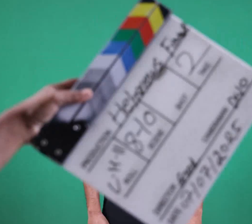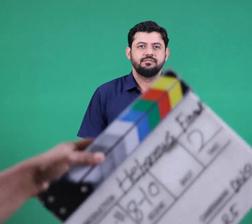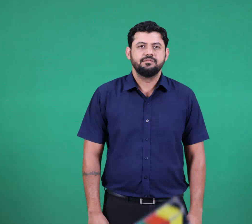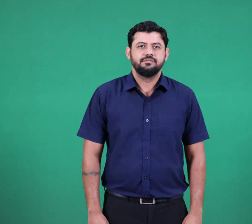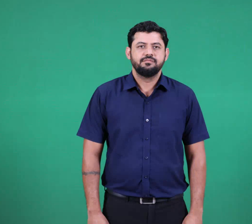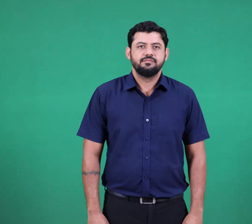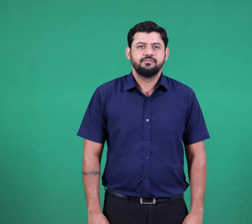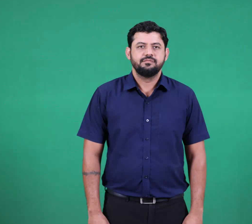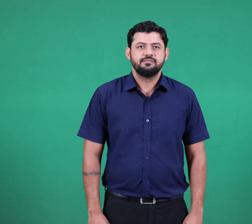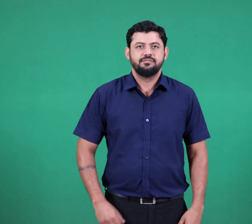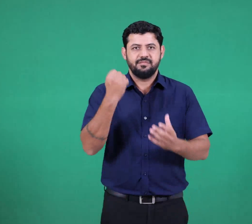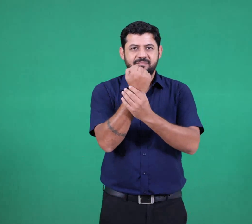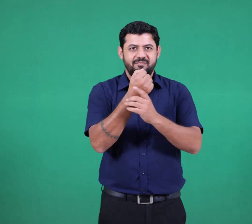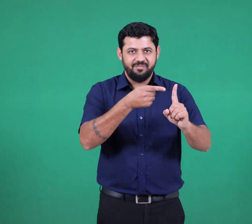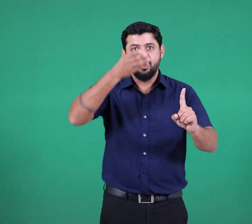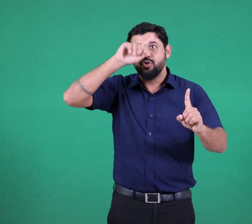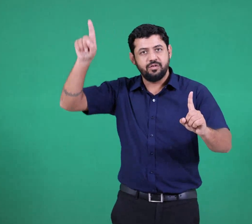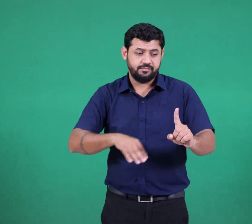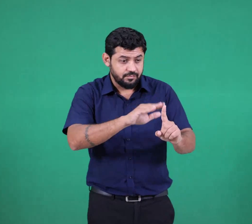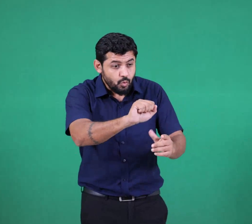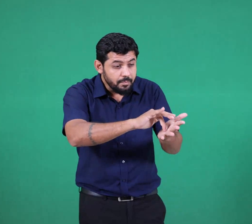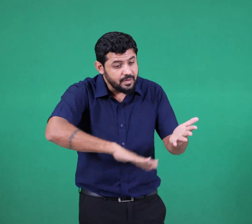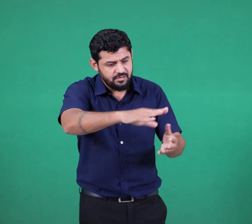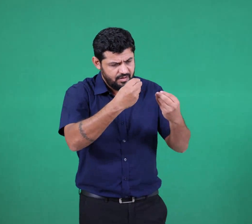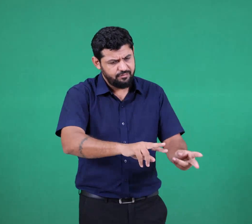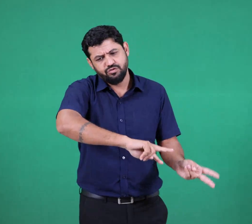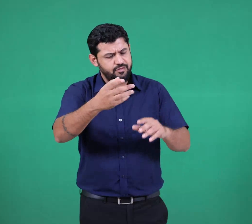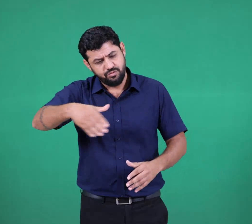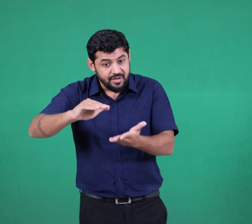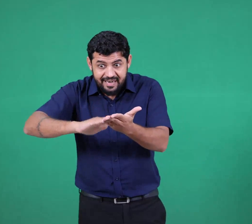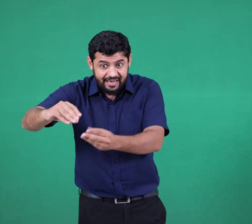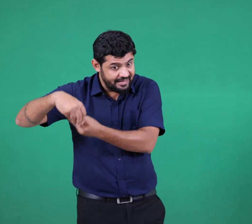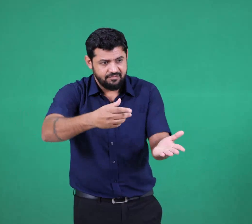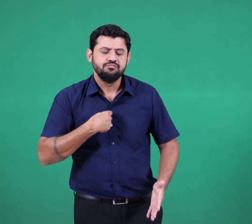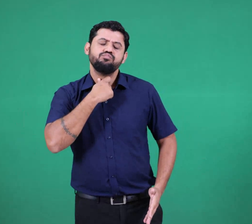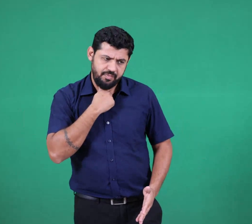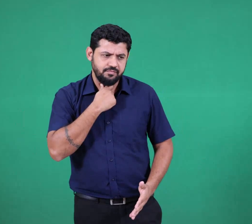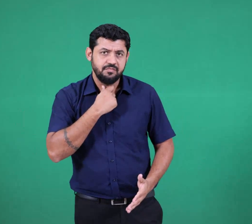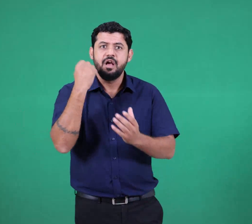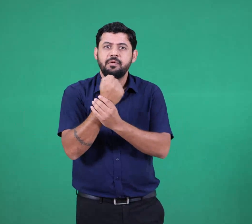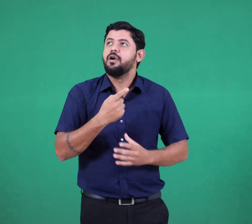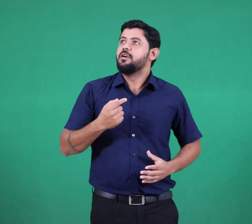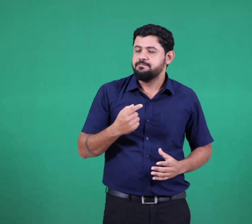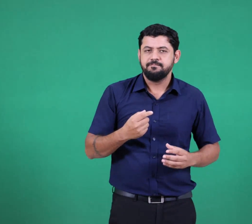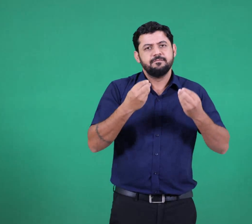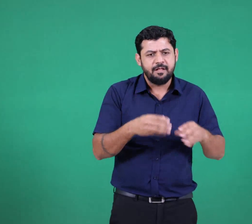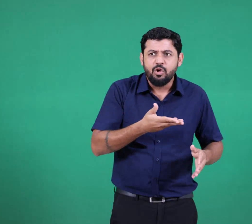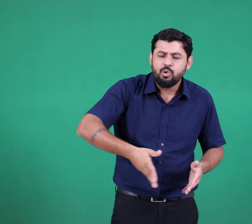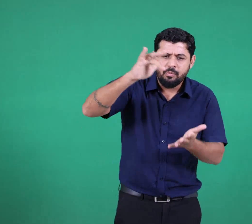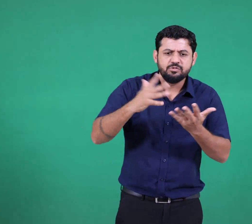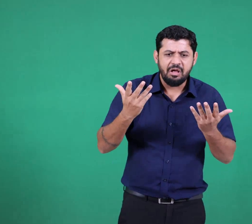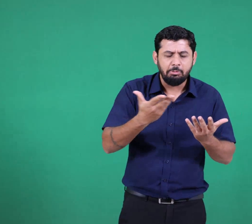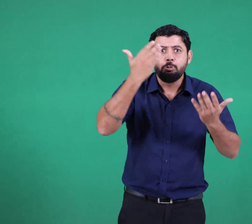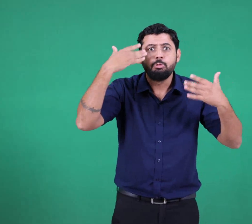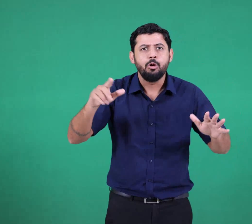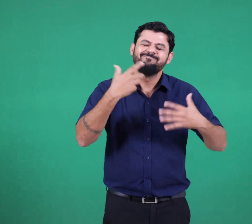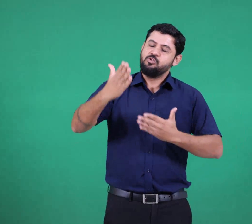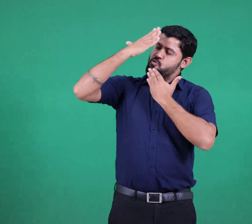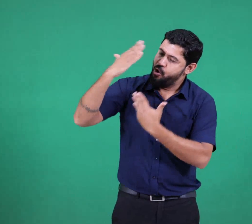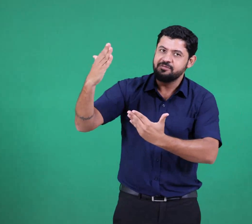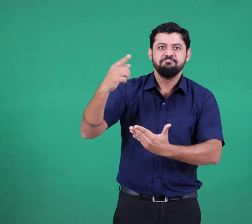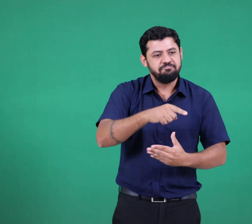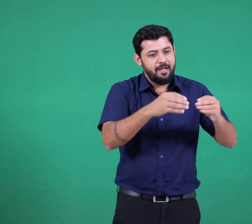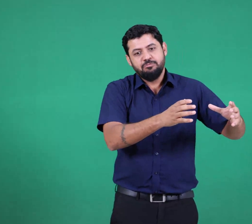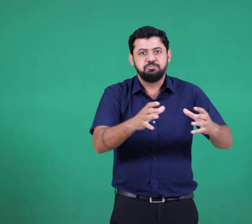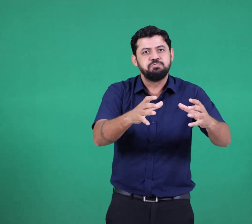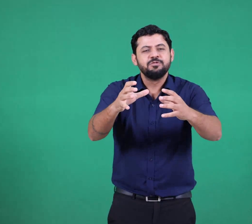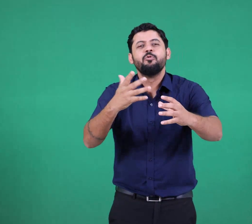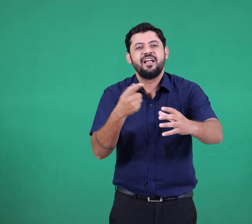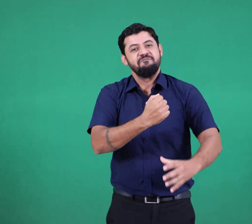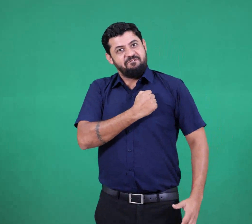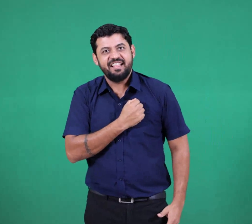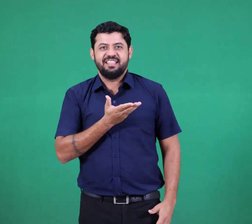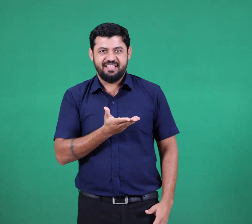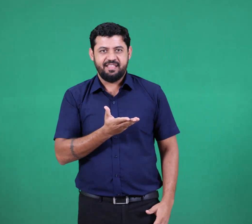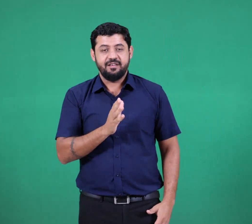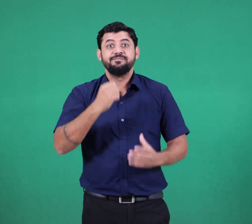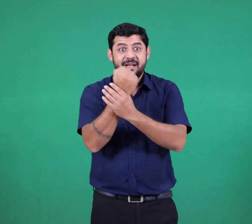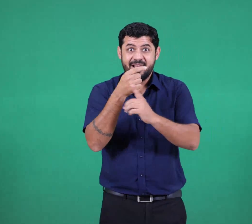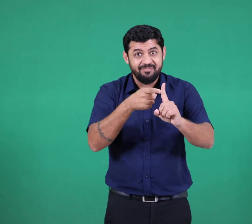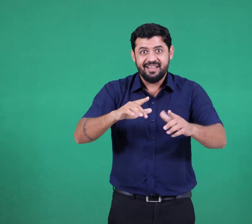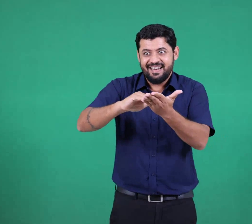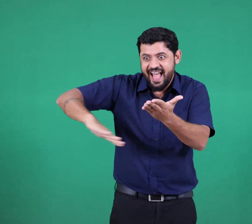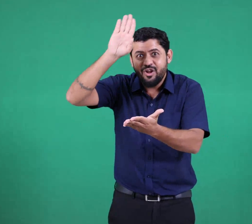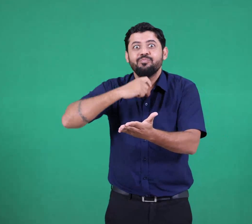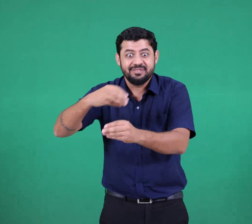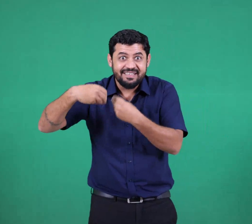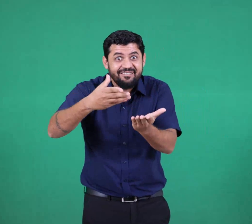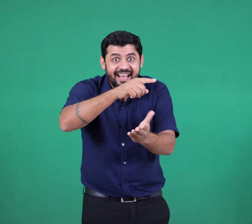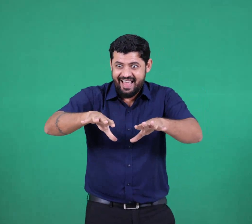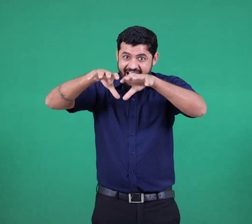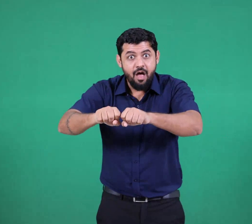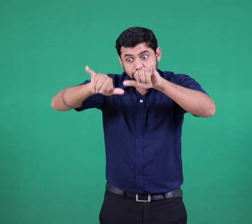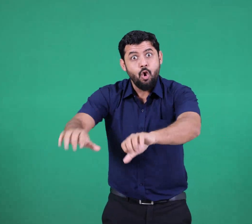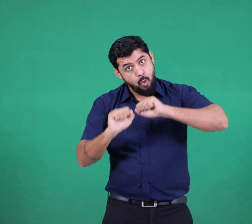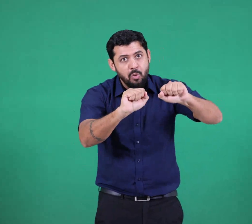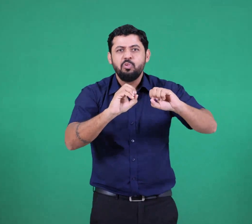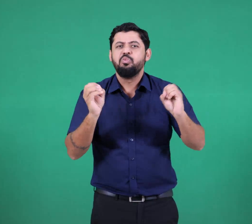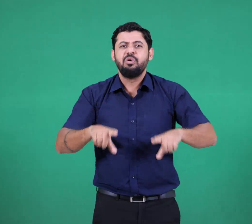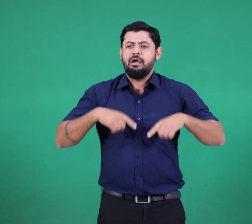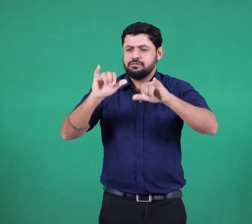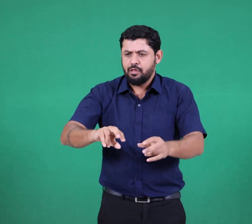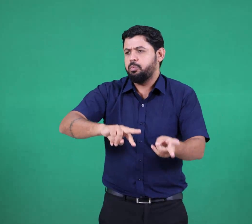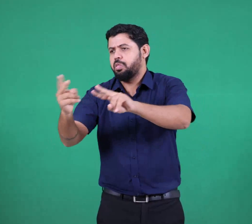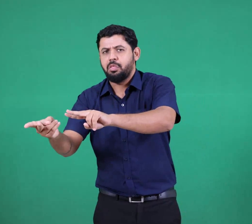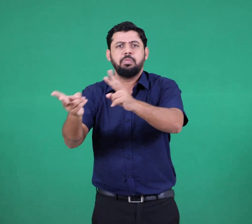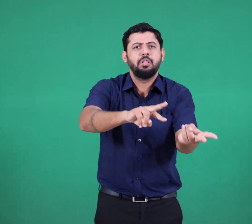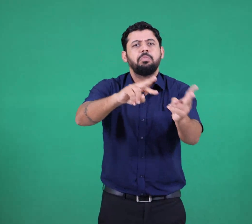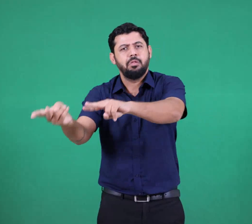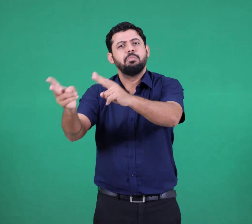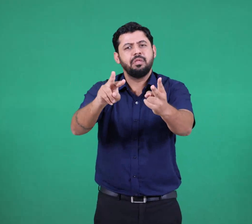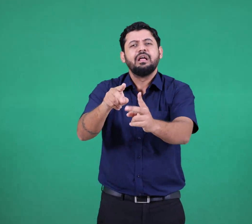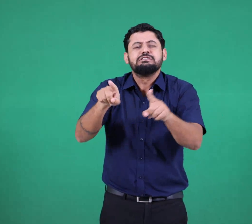By faith Abraham, when called to go to a place he would later receive as his inheritance, obeyed and went, without knowing where he was going.